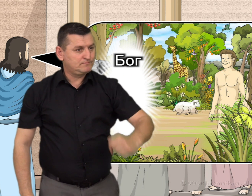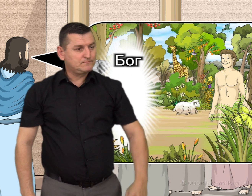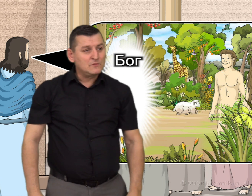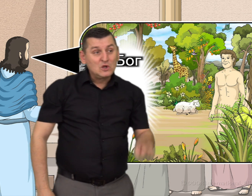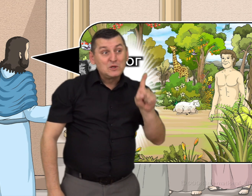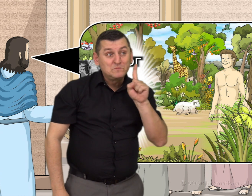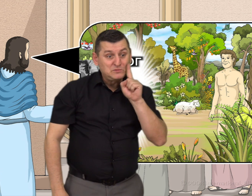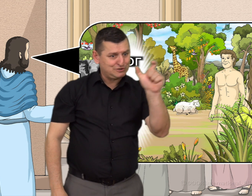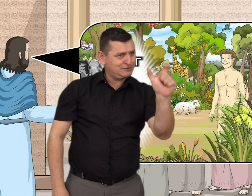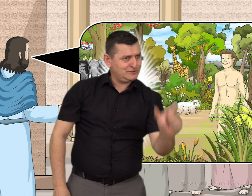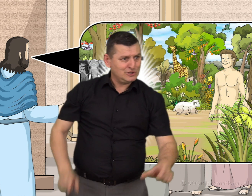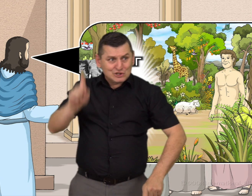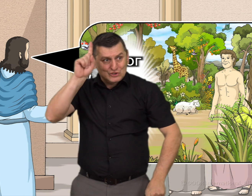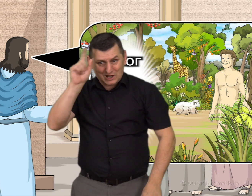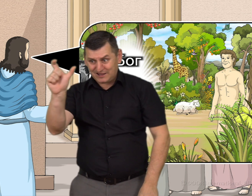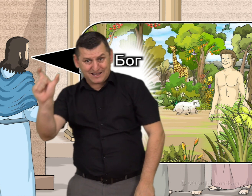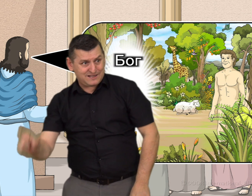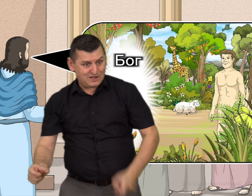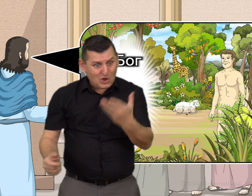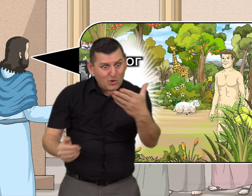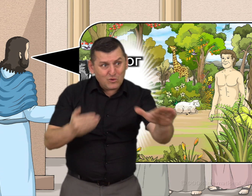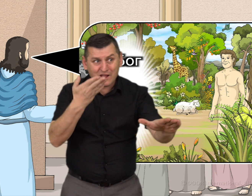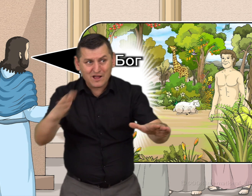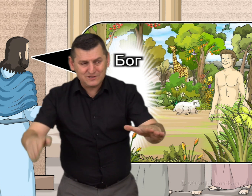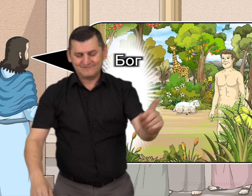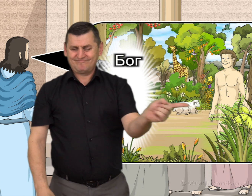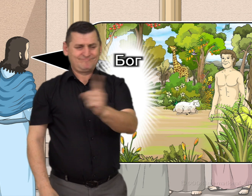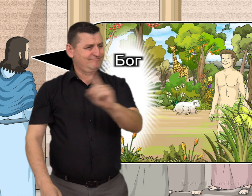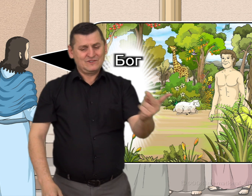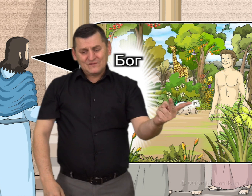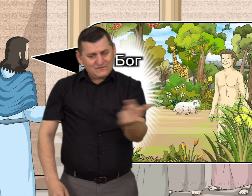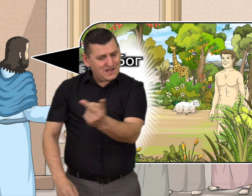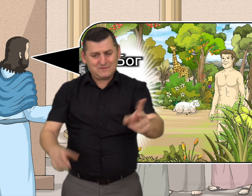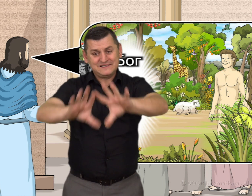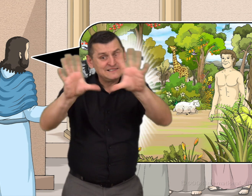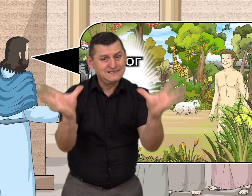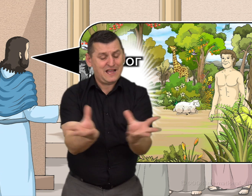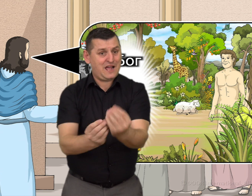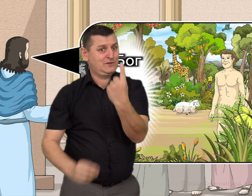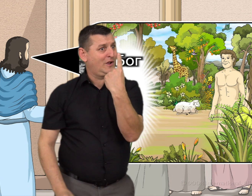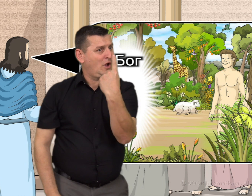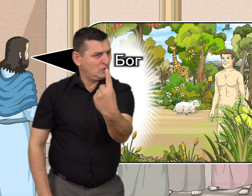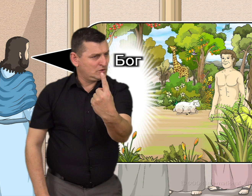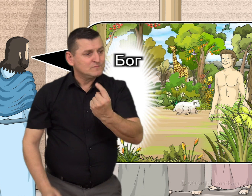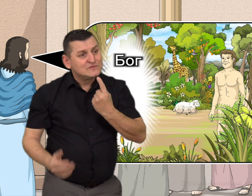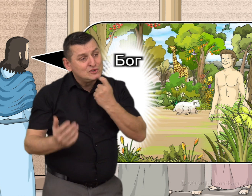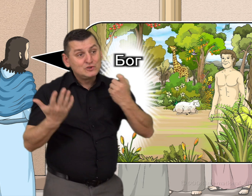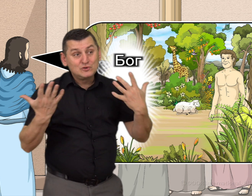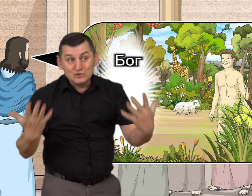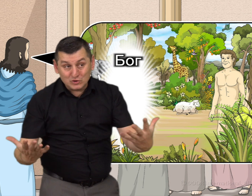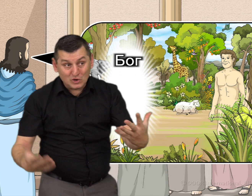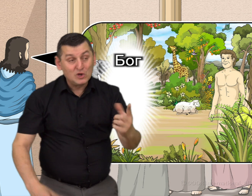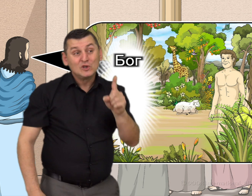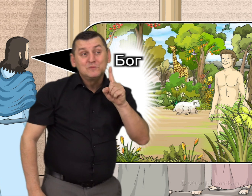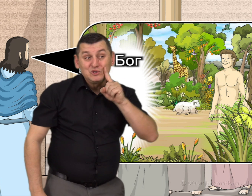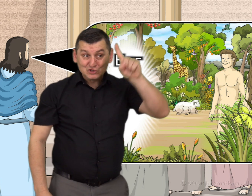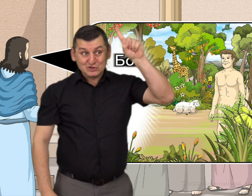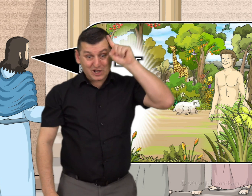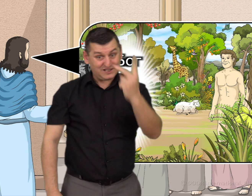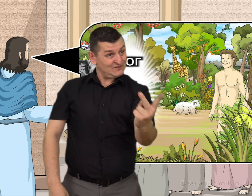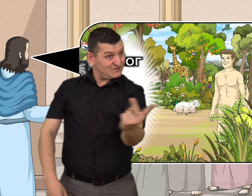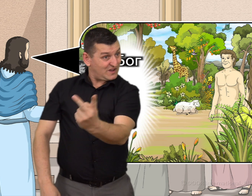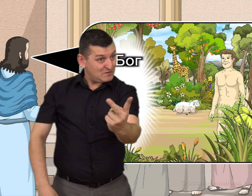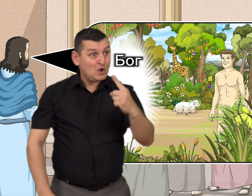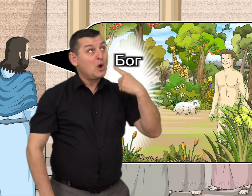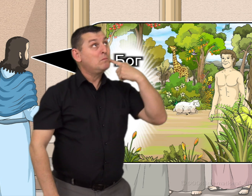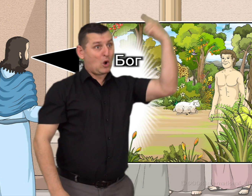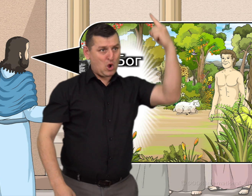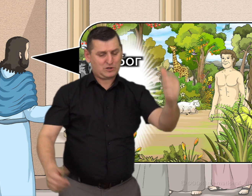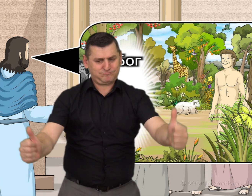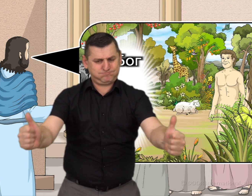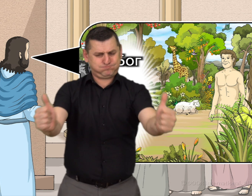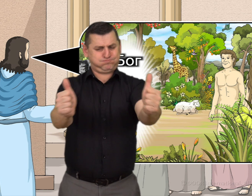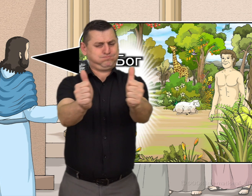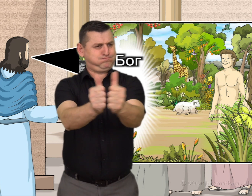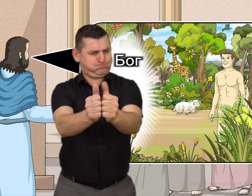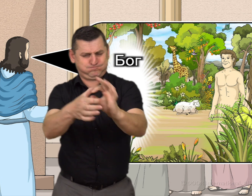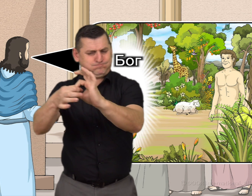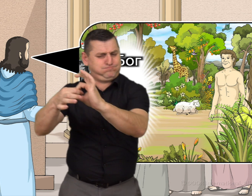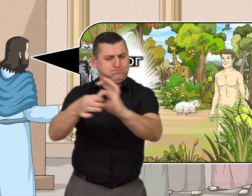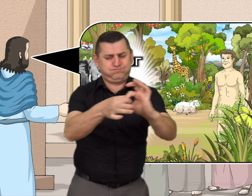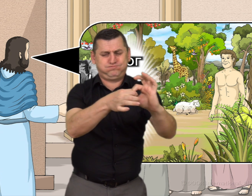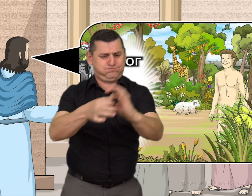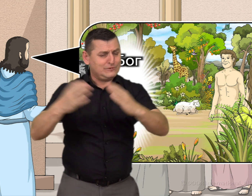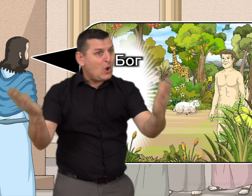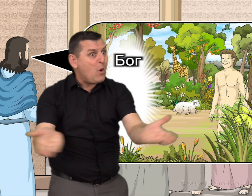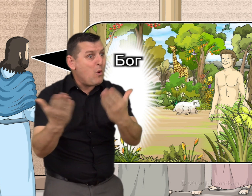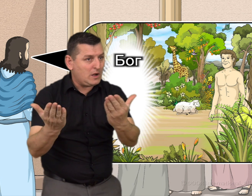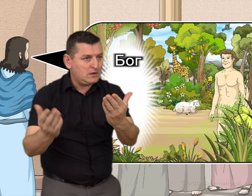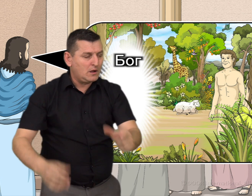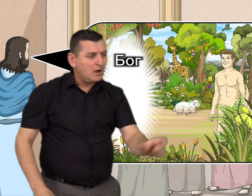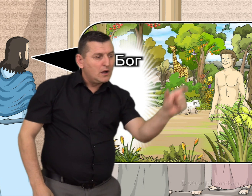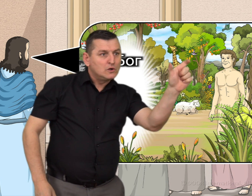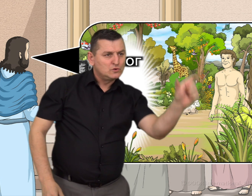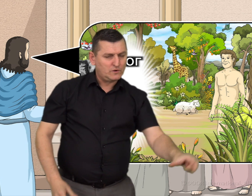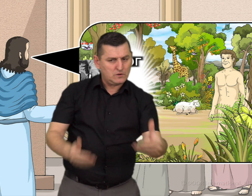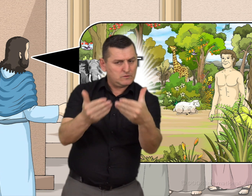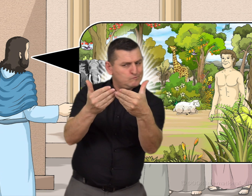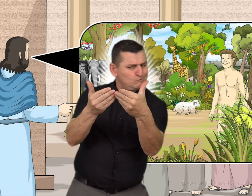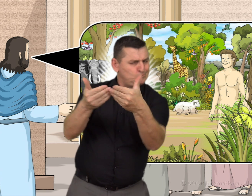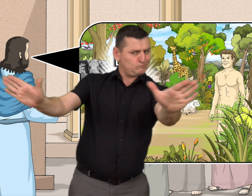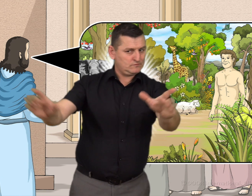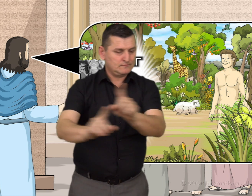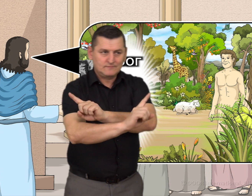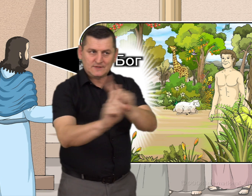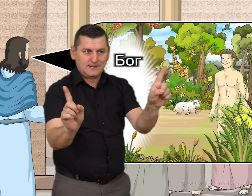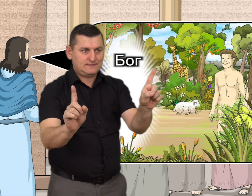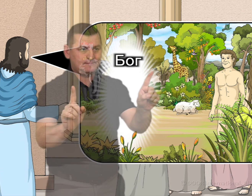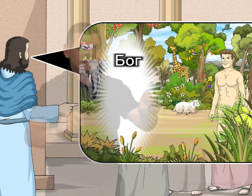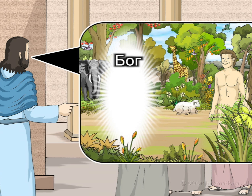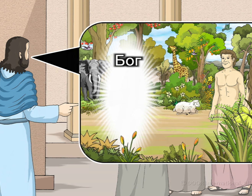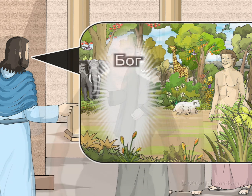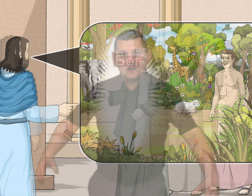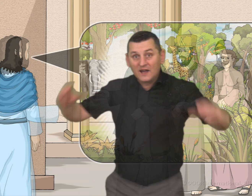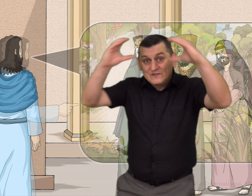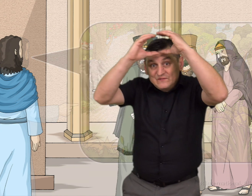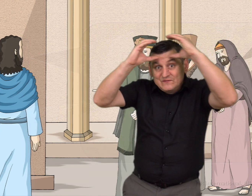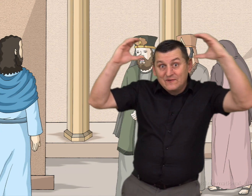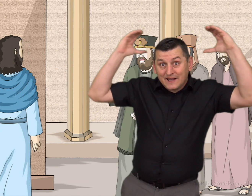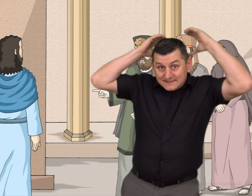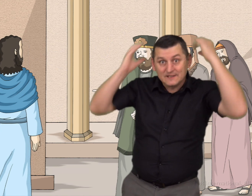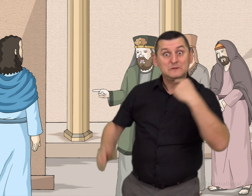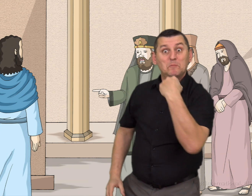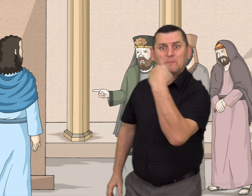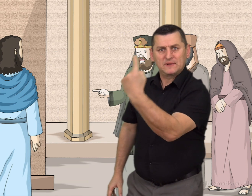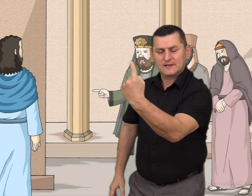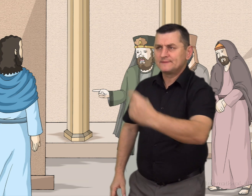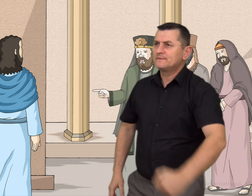So they are no longer two, but one flesh. Therefore what God has joined together, let man not separate.”